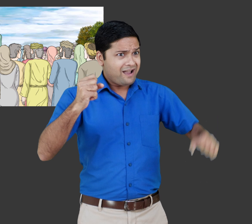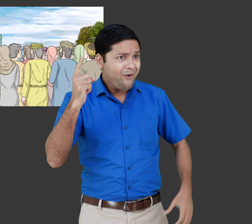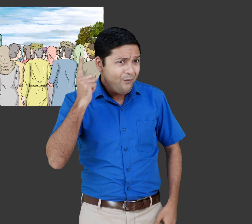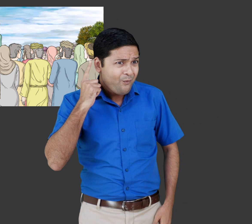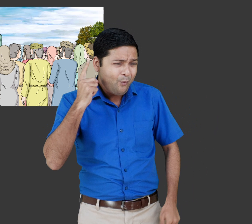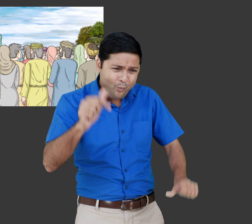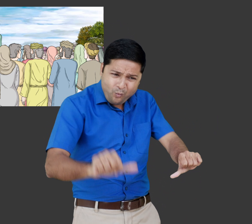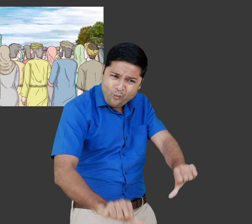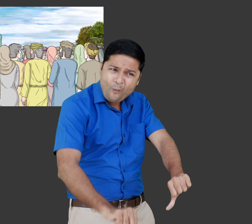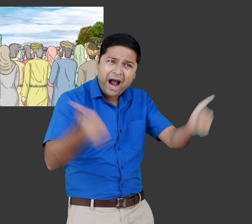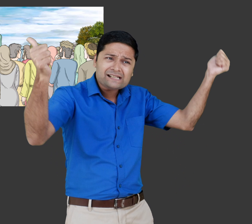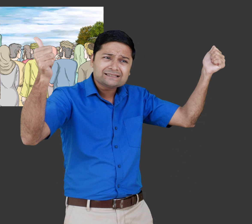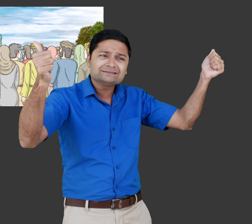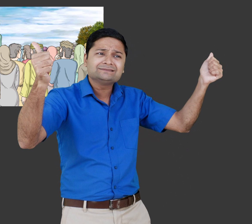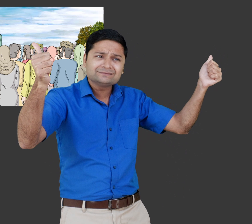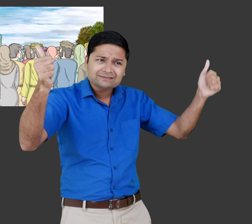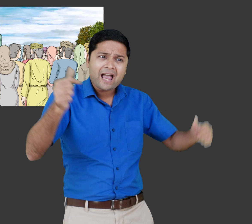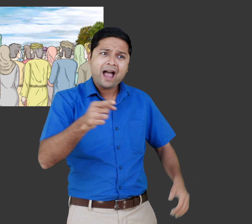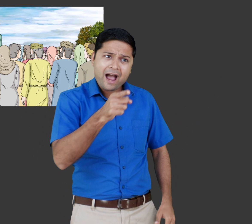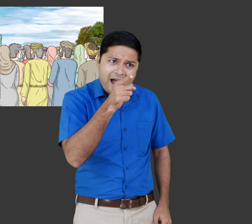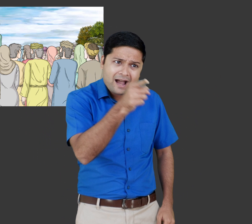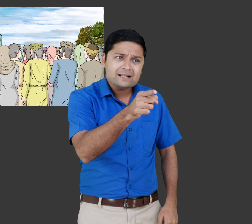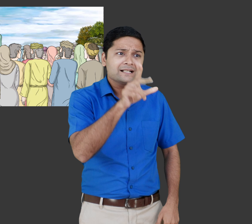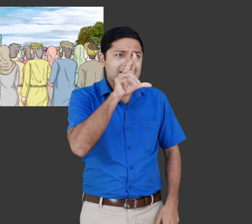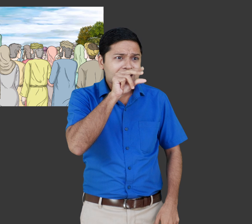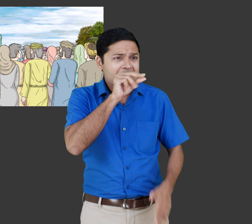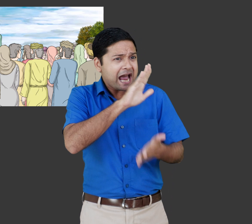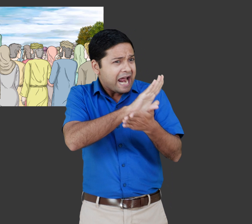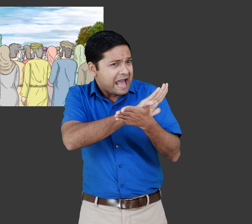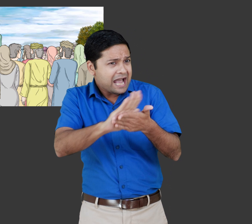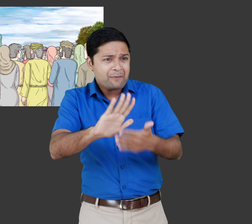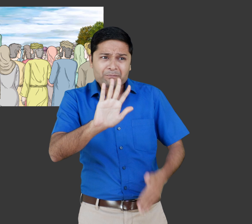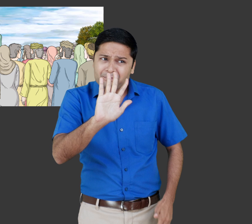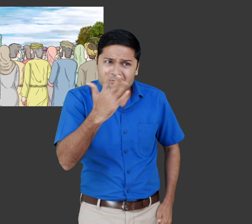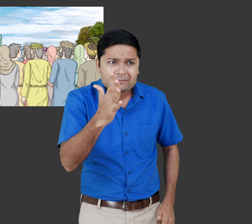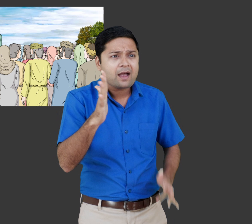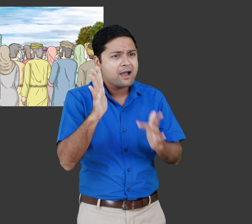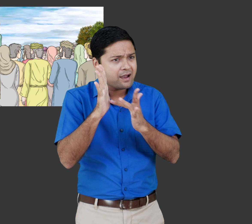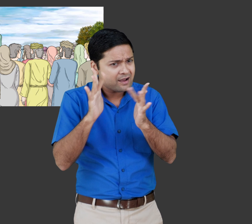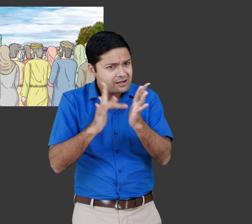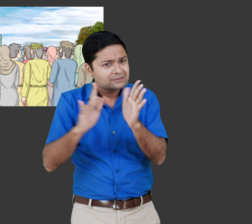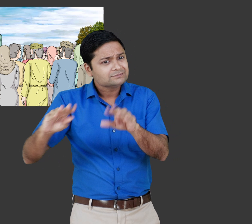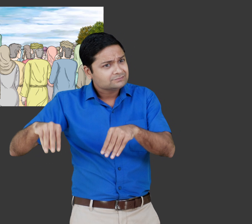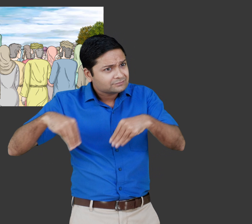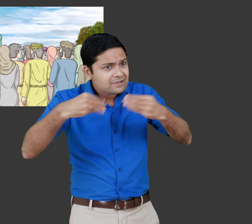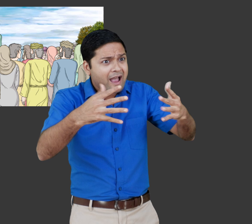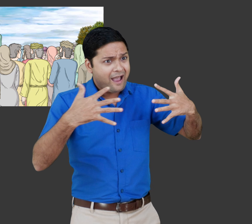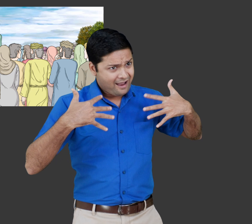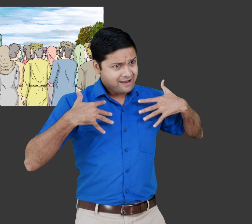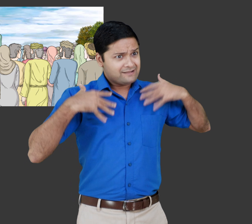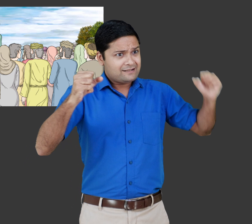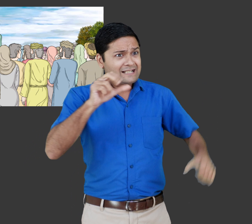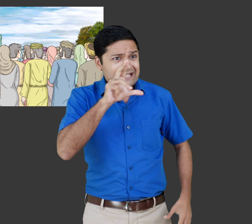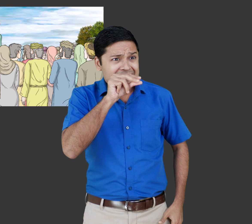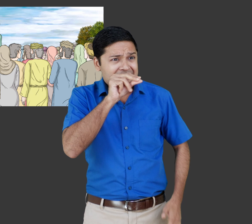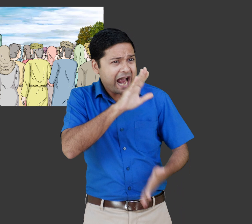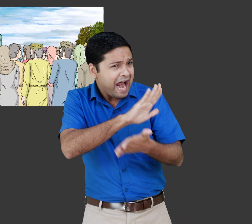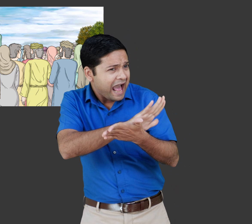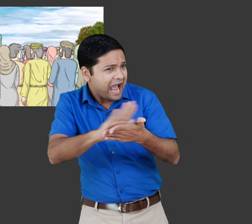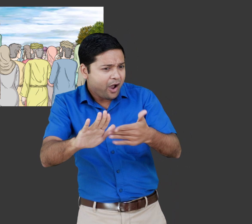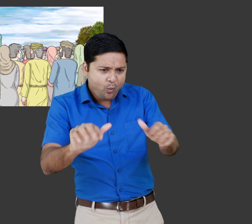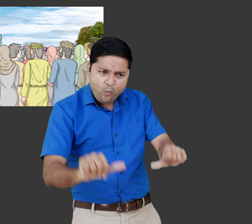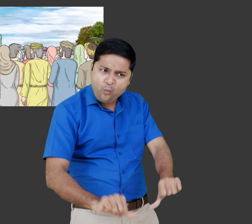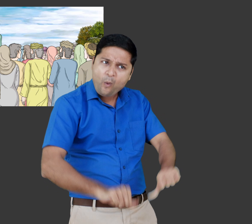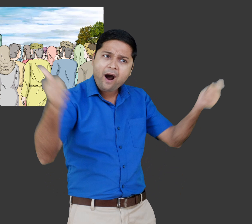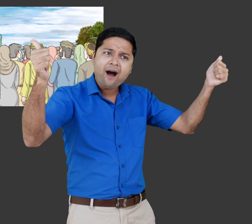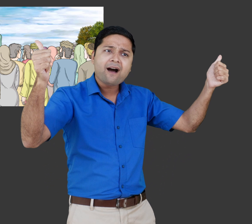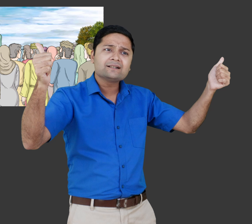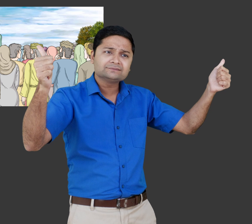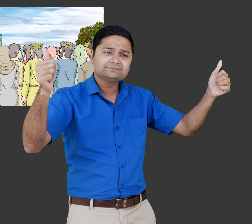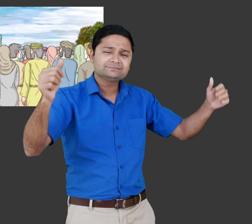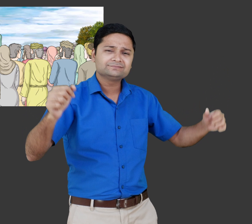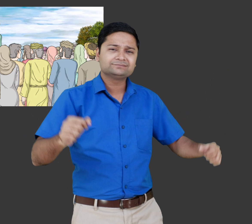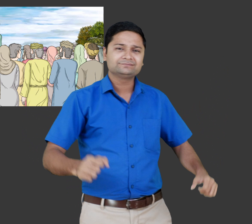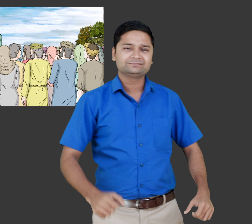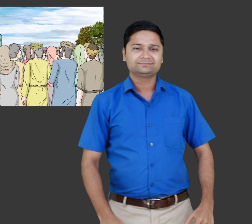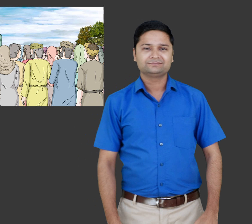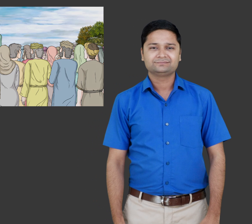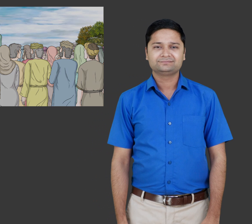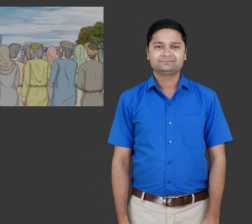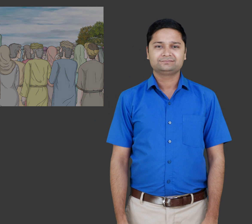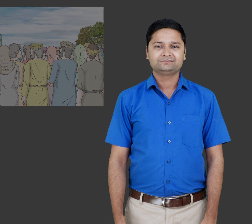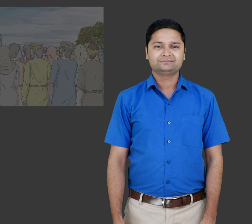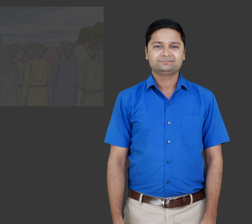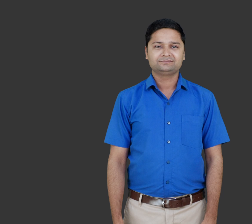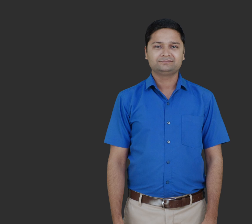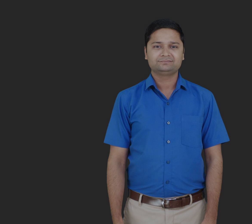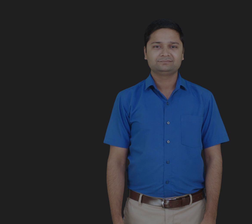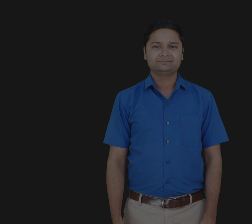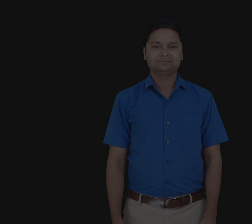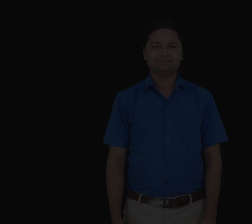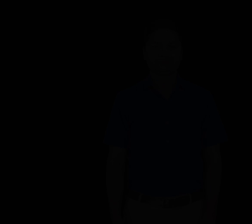He makes even the deaf hear and the mute speak!”